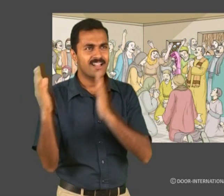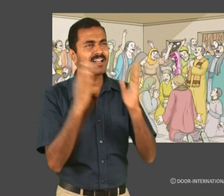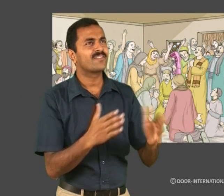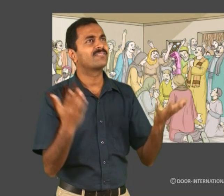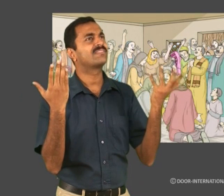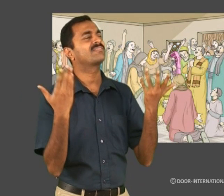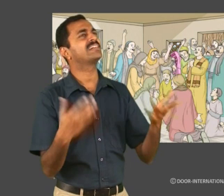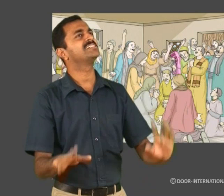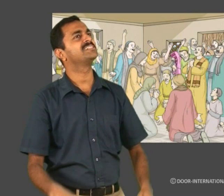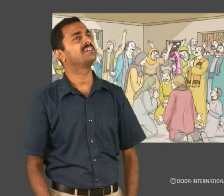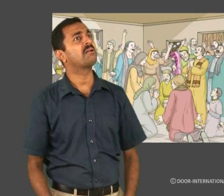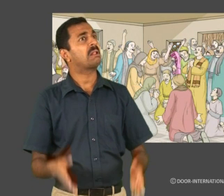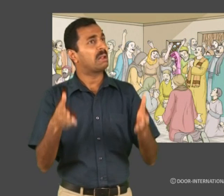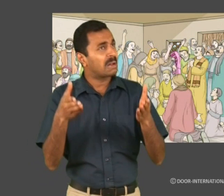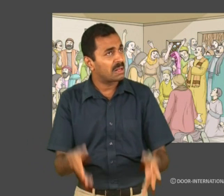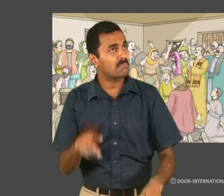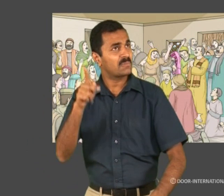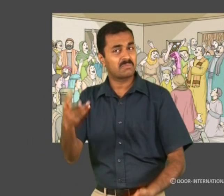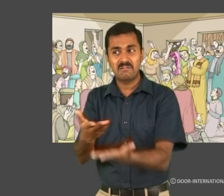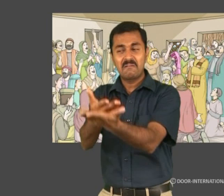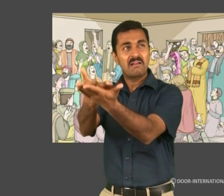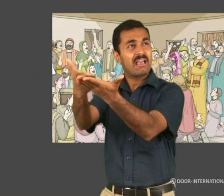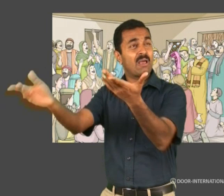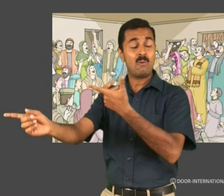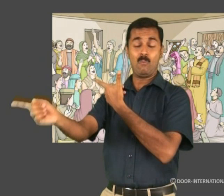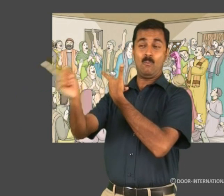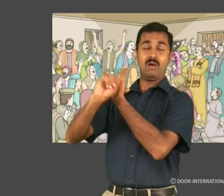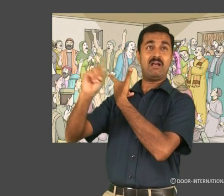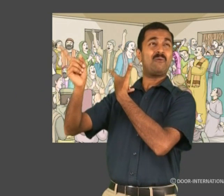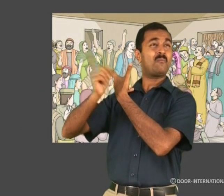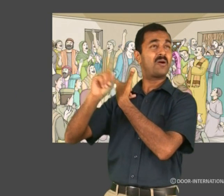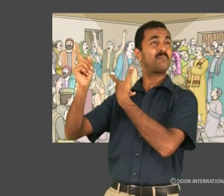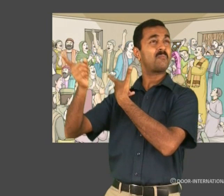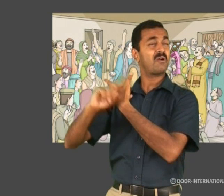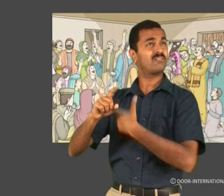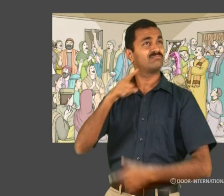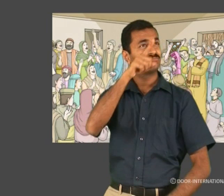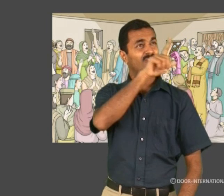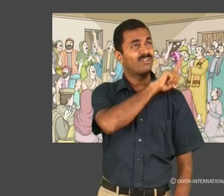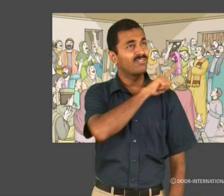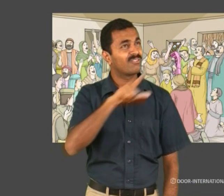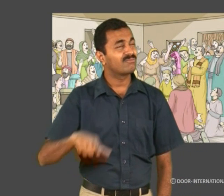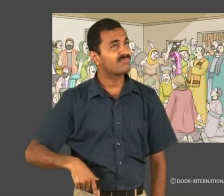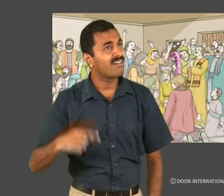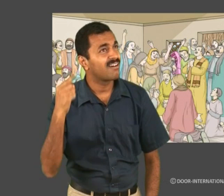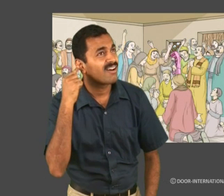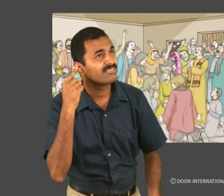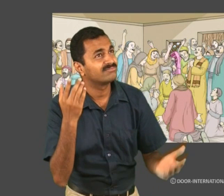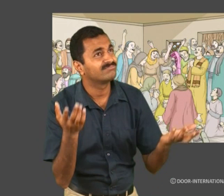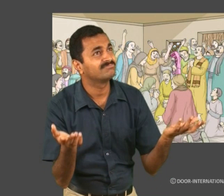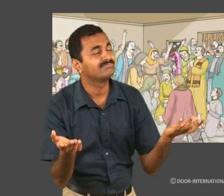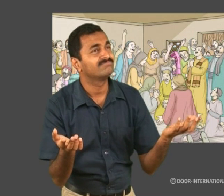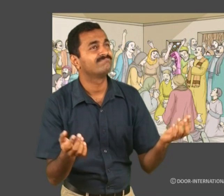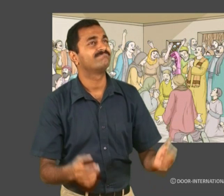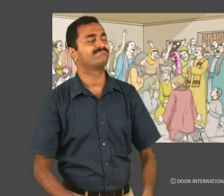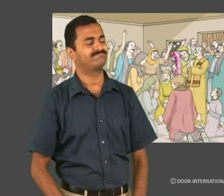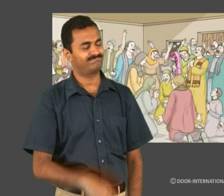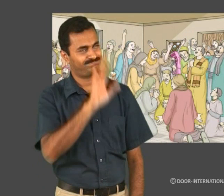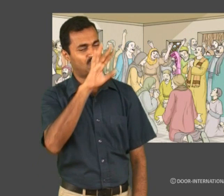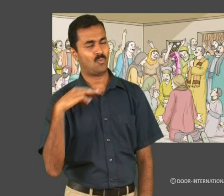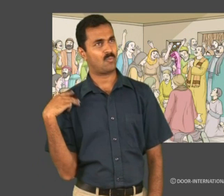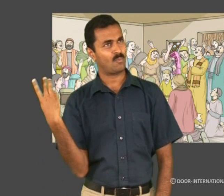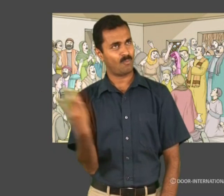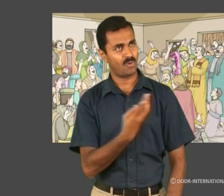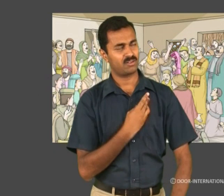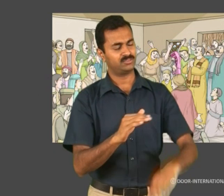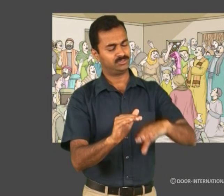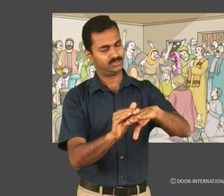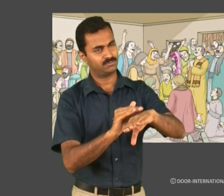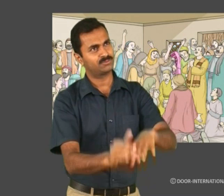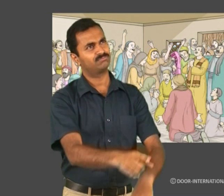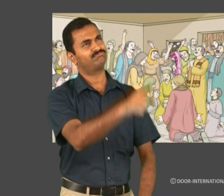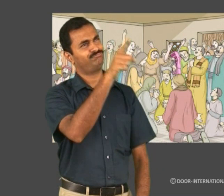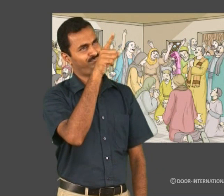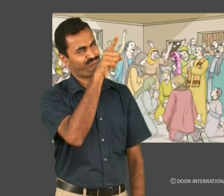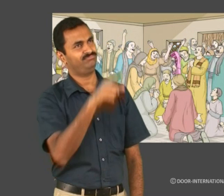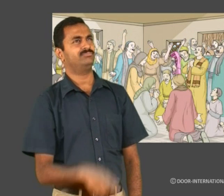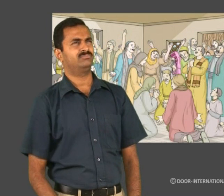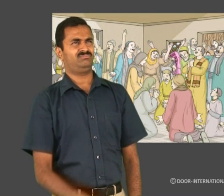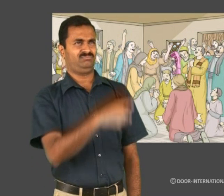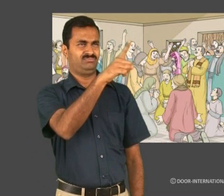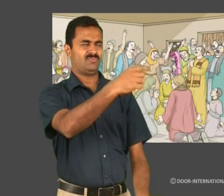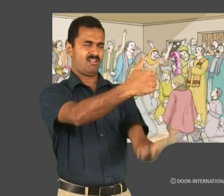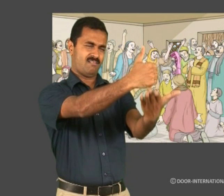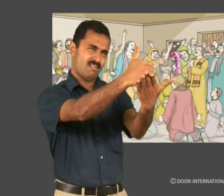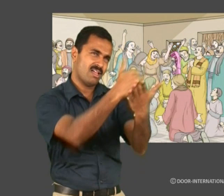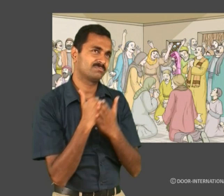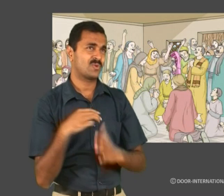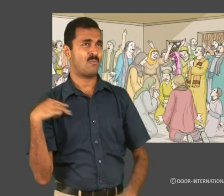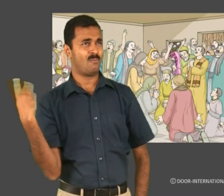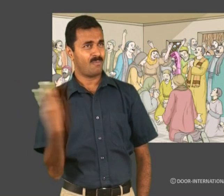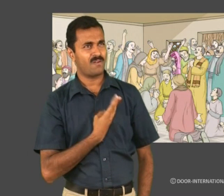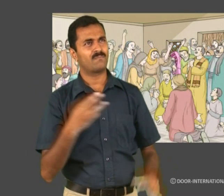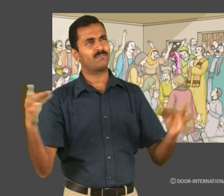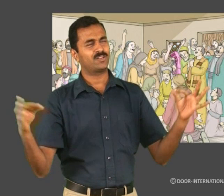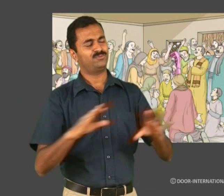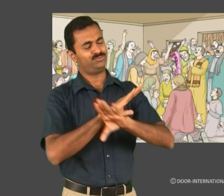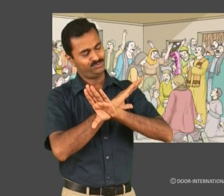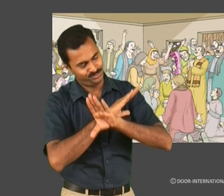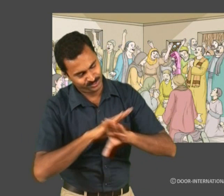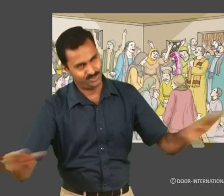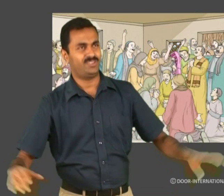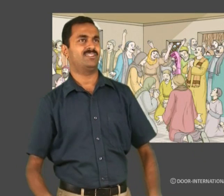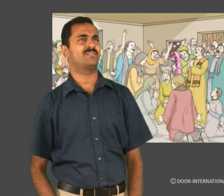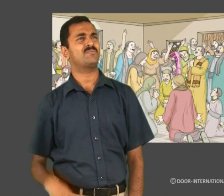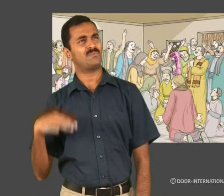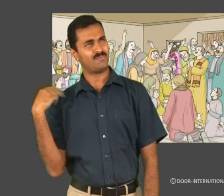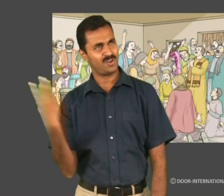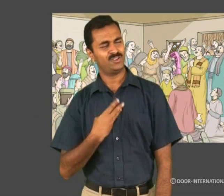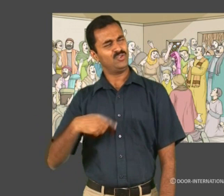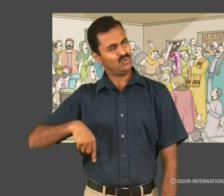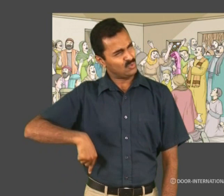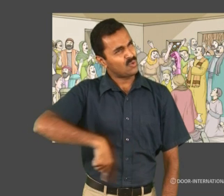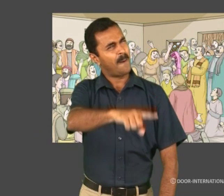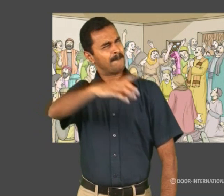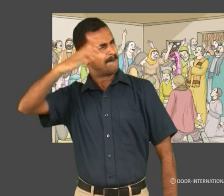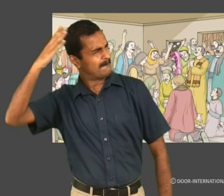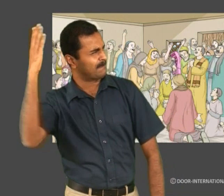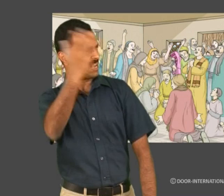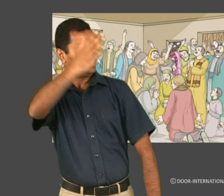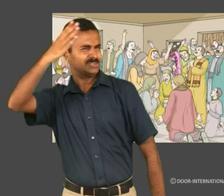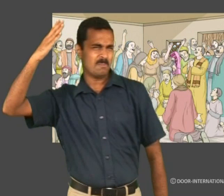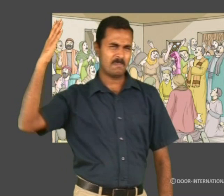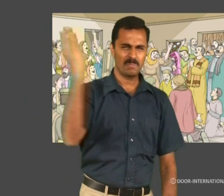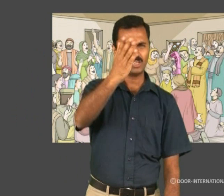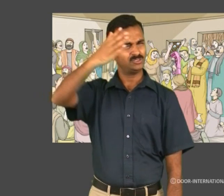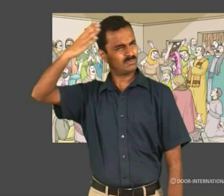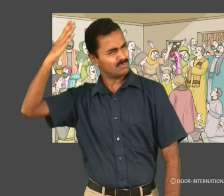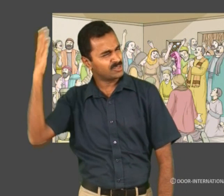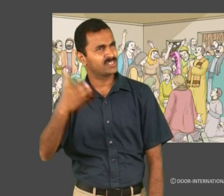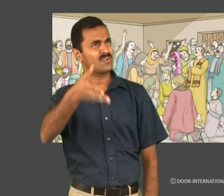They carried out what Your hand and will had decided beforehand would happen.